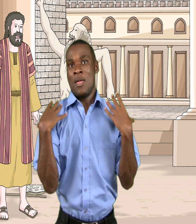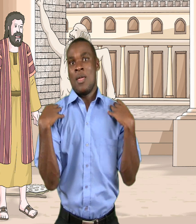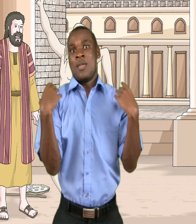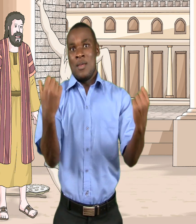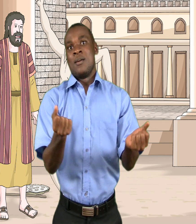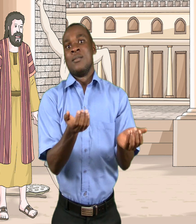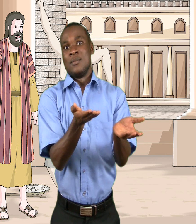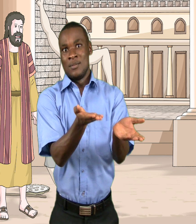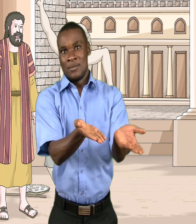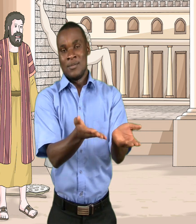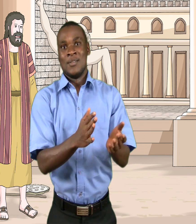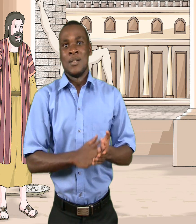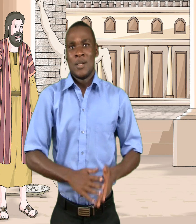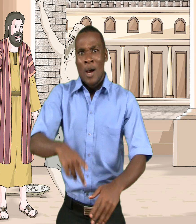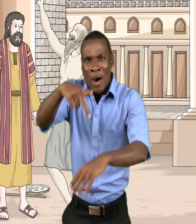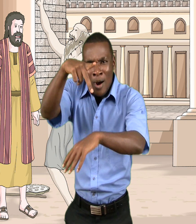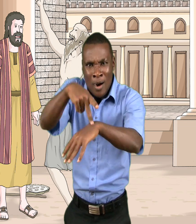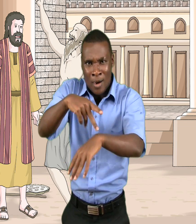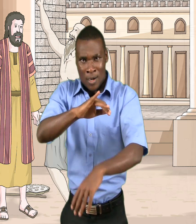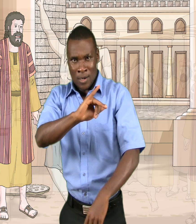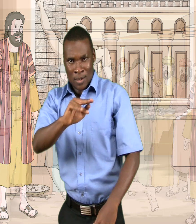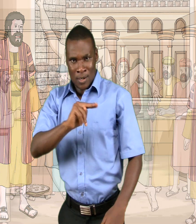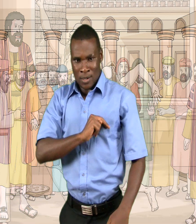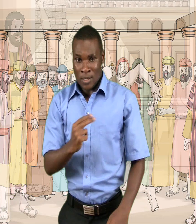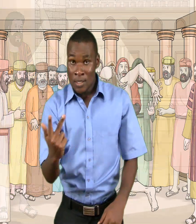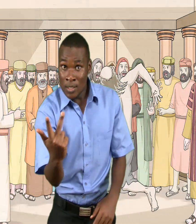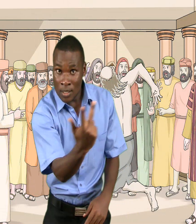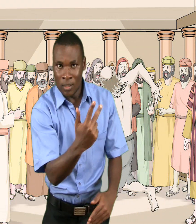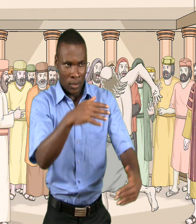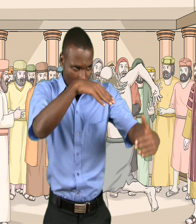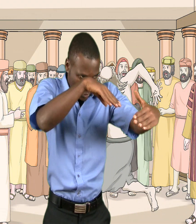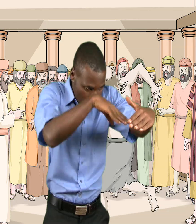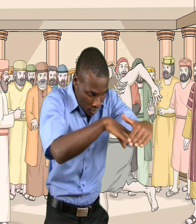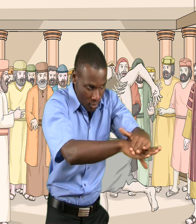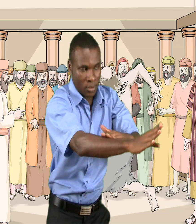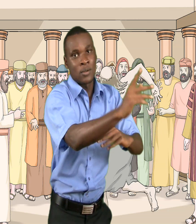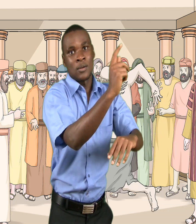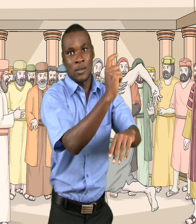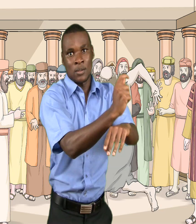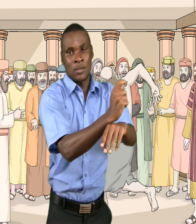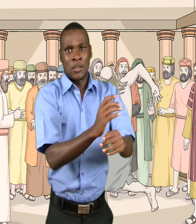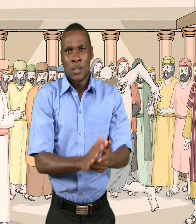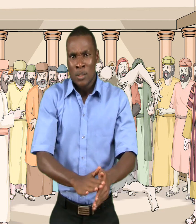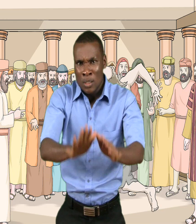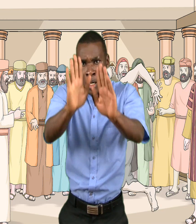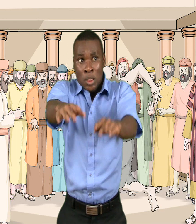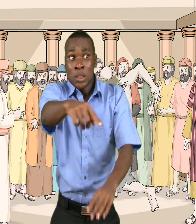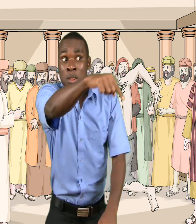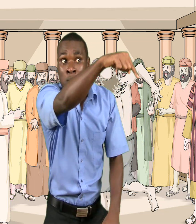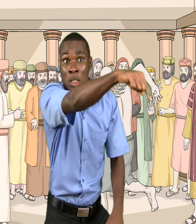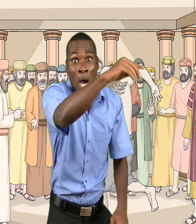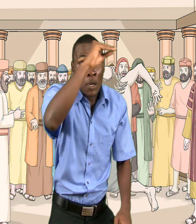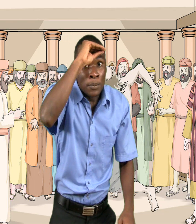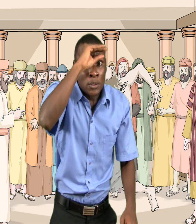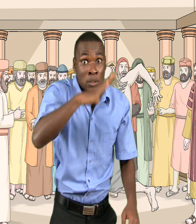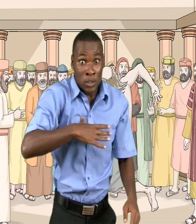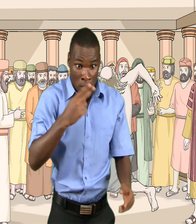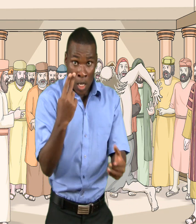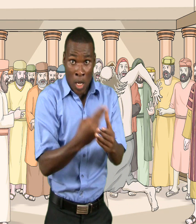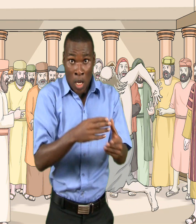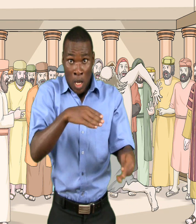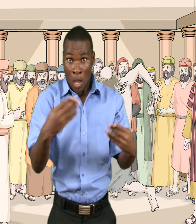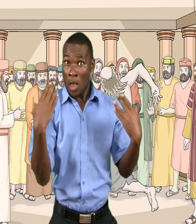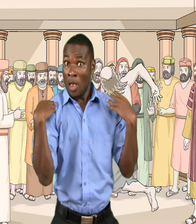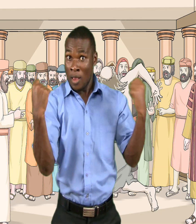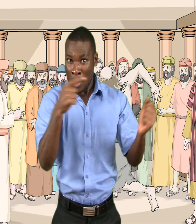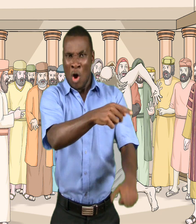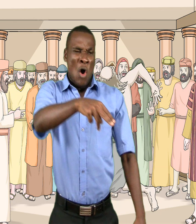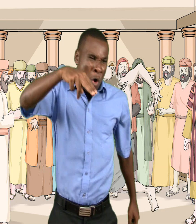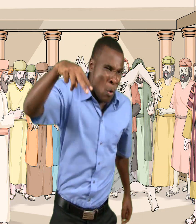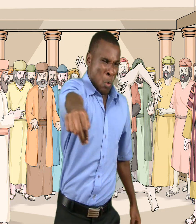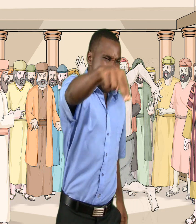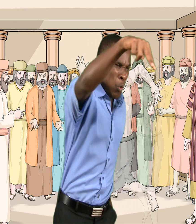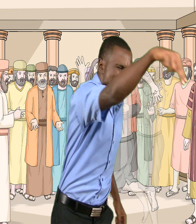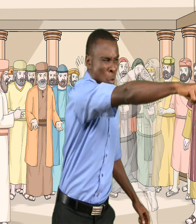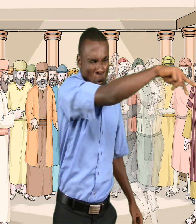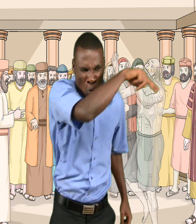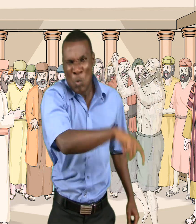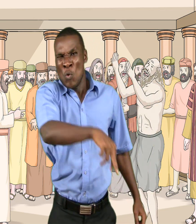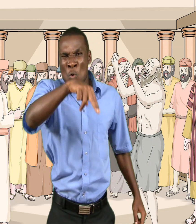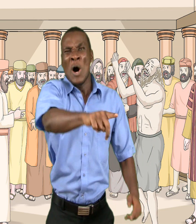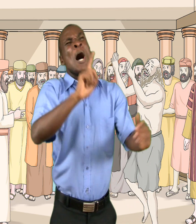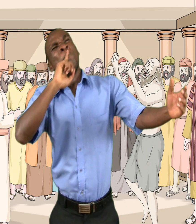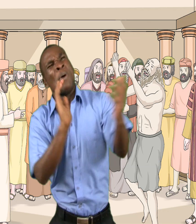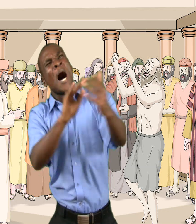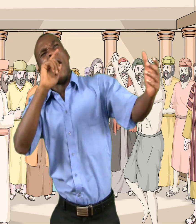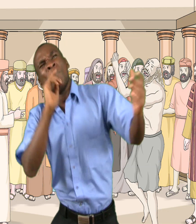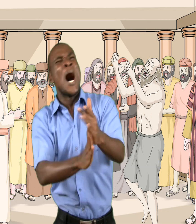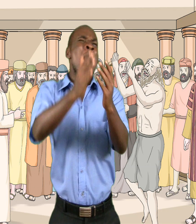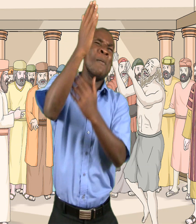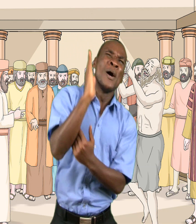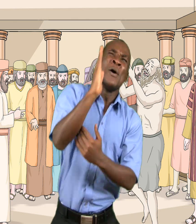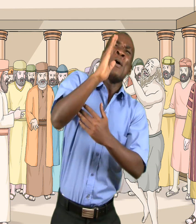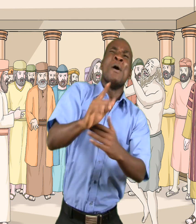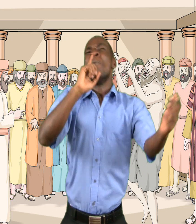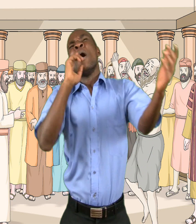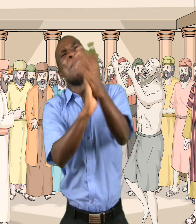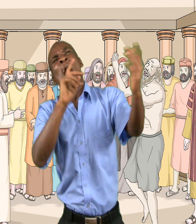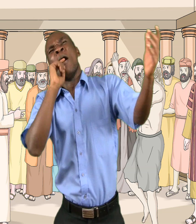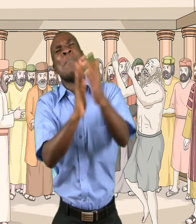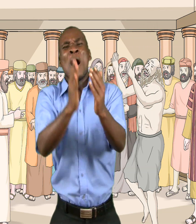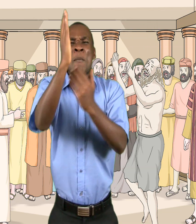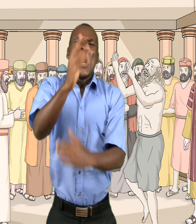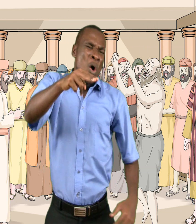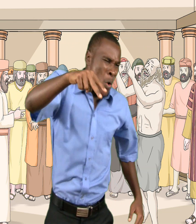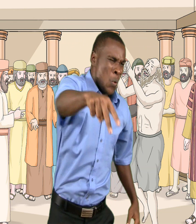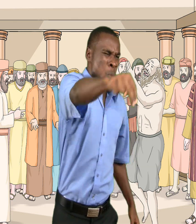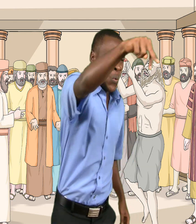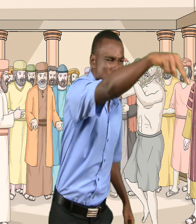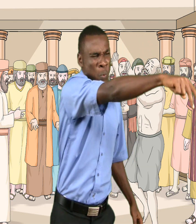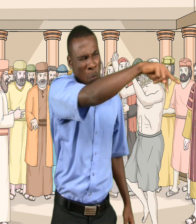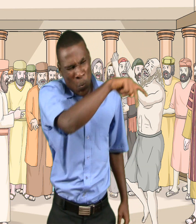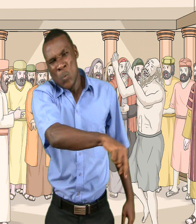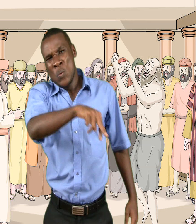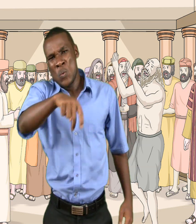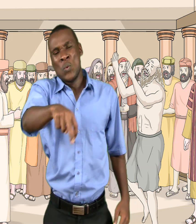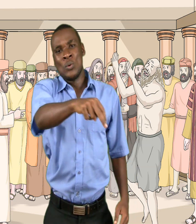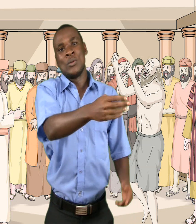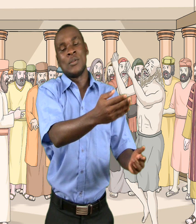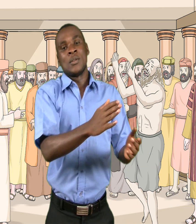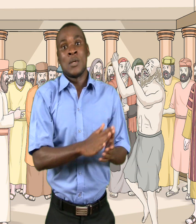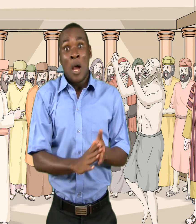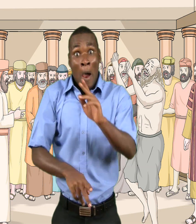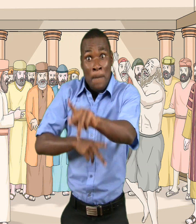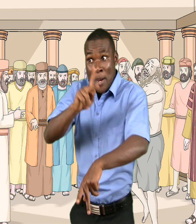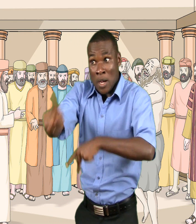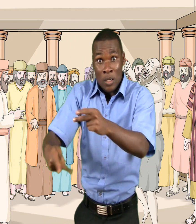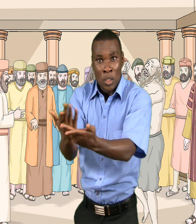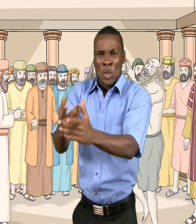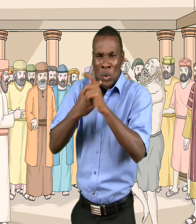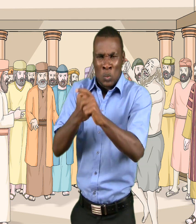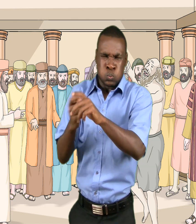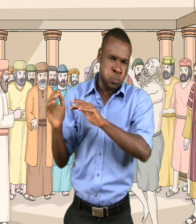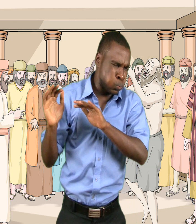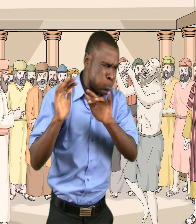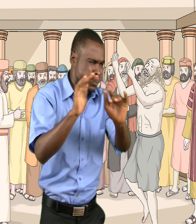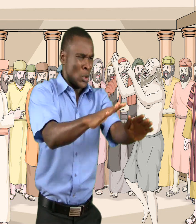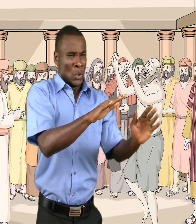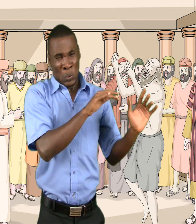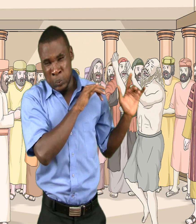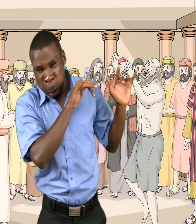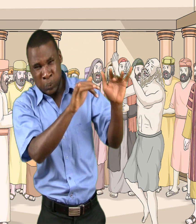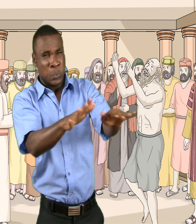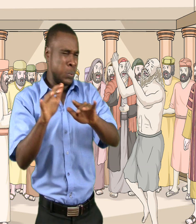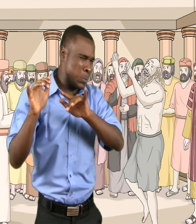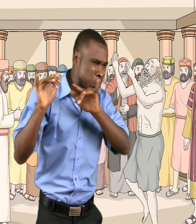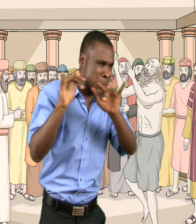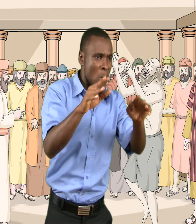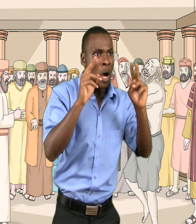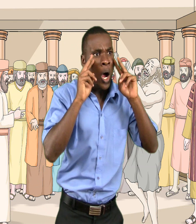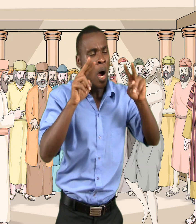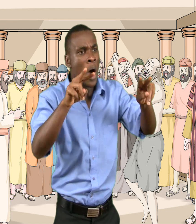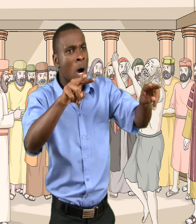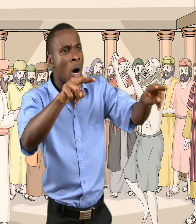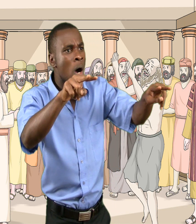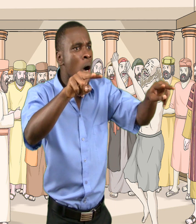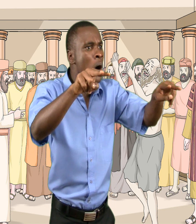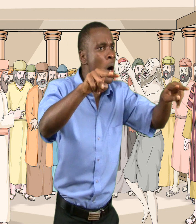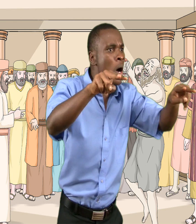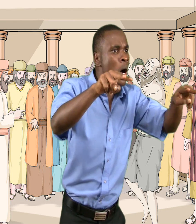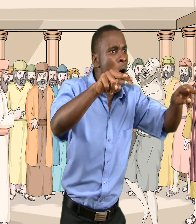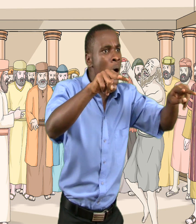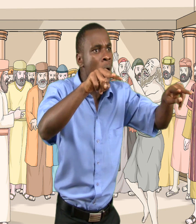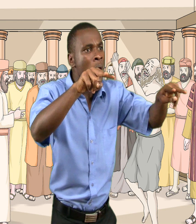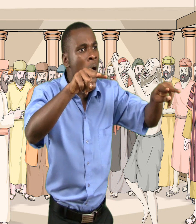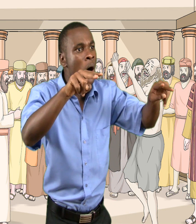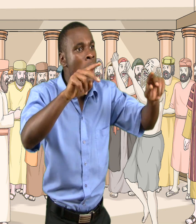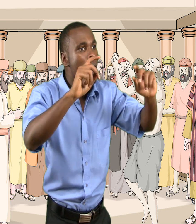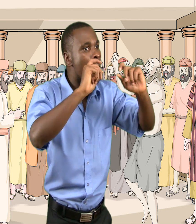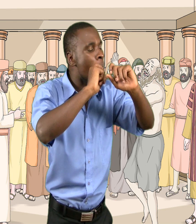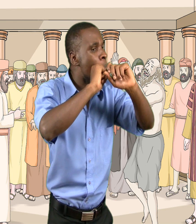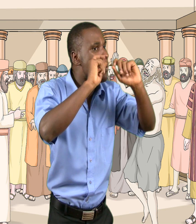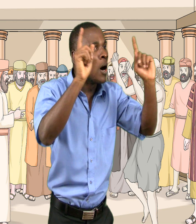Then he went with them into the temple courts, walking and leaping and praising God.